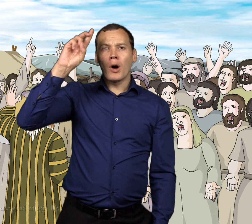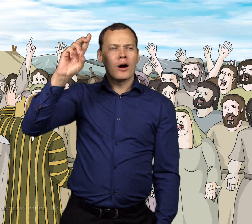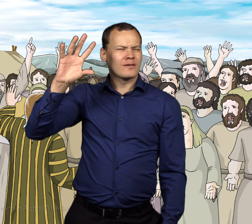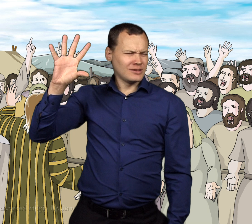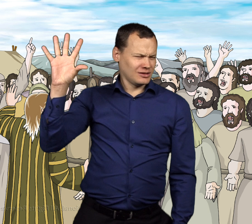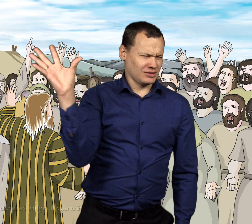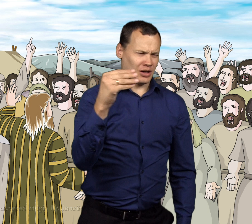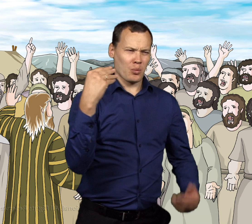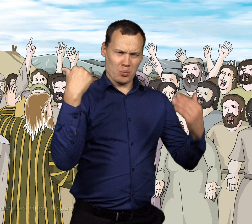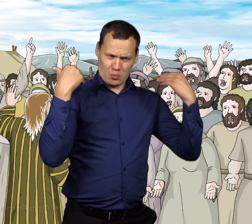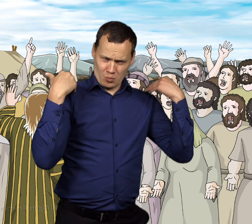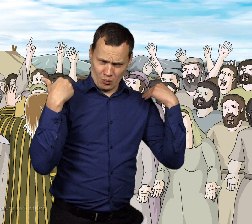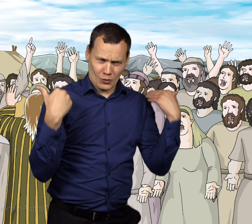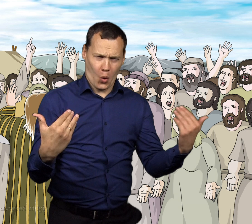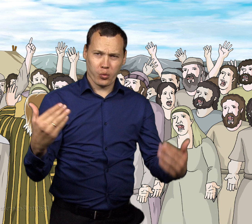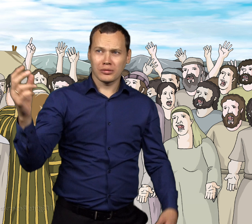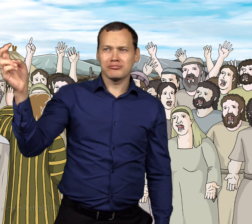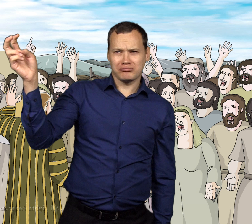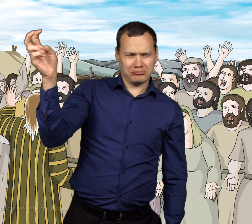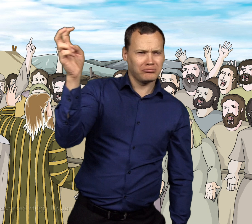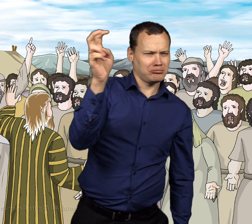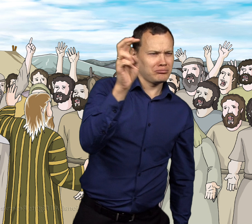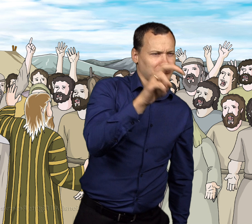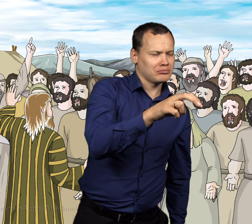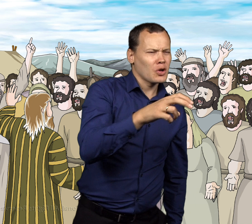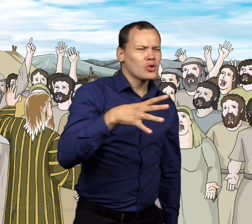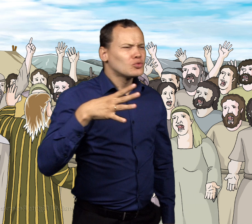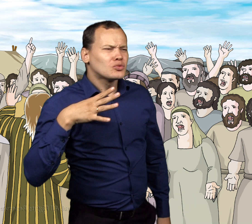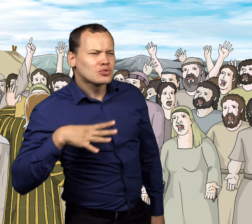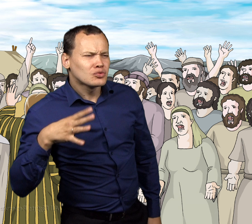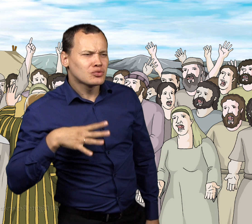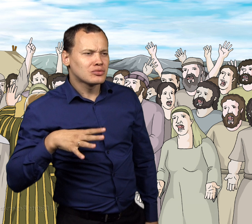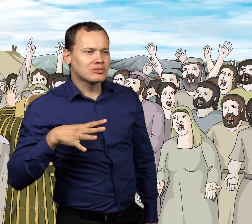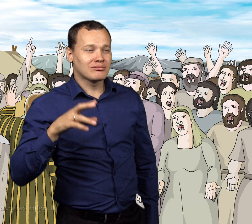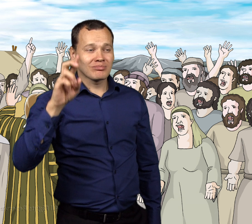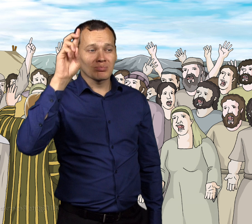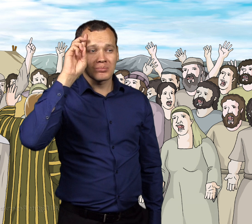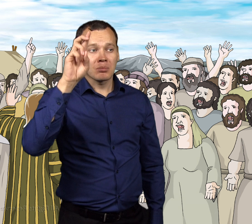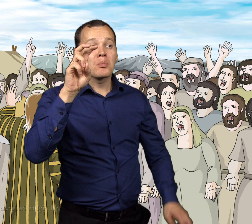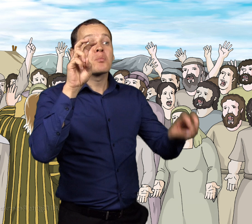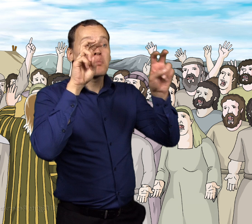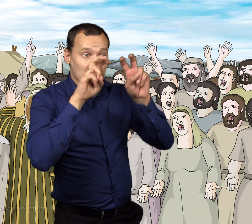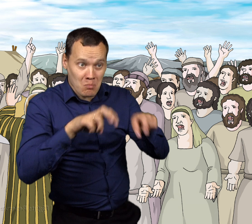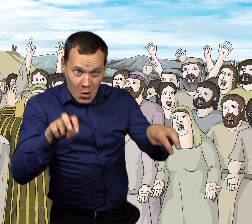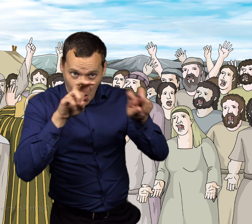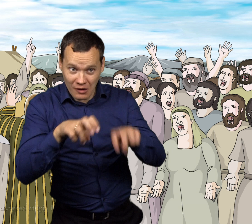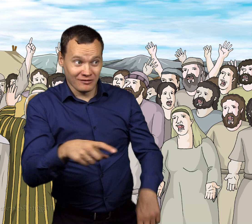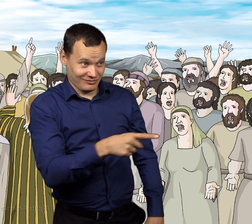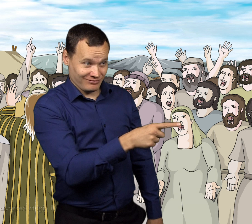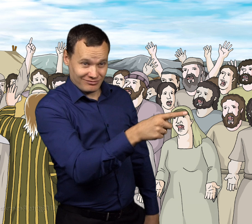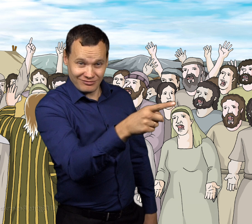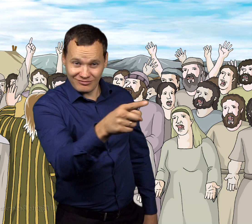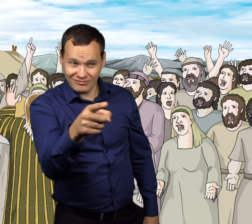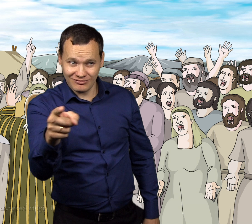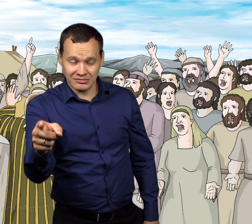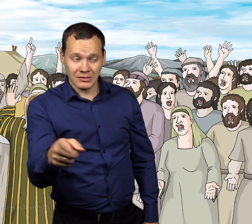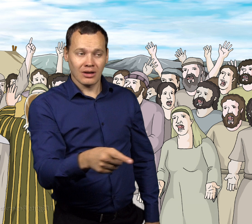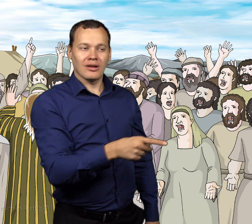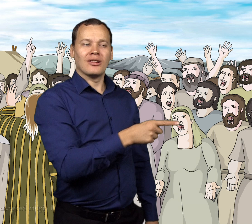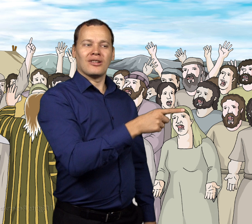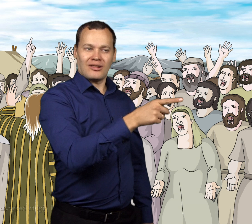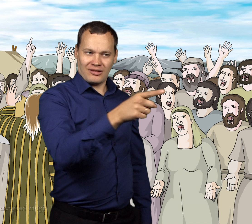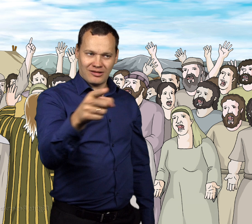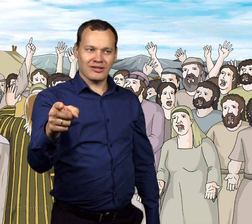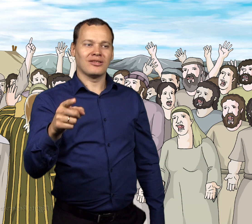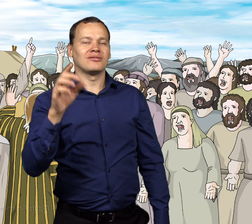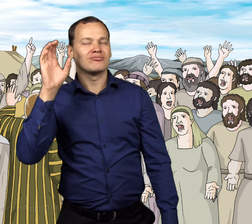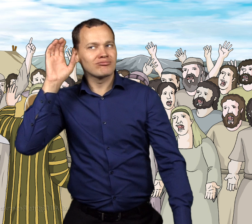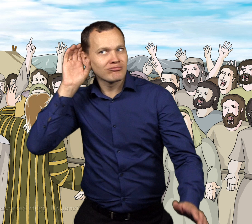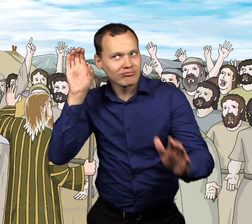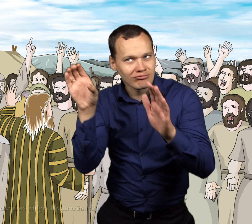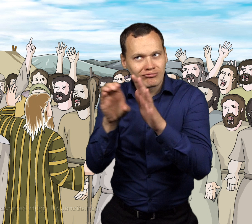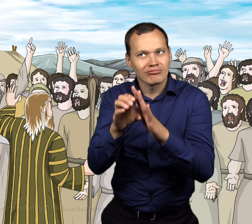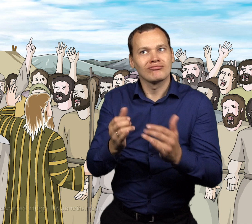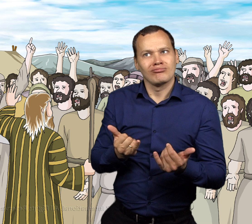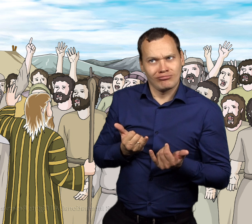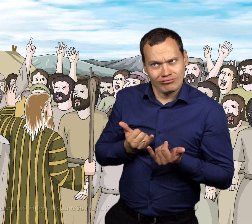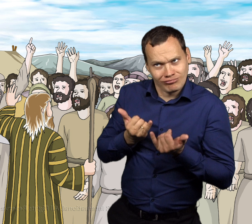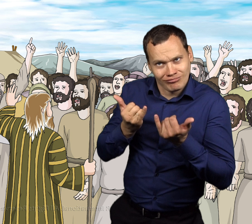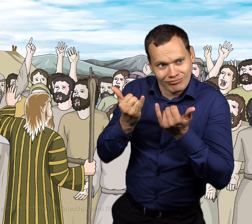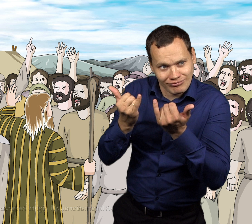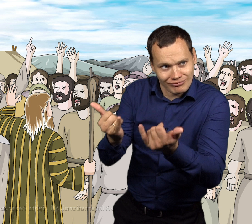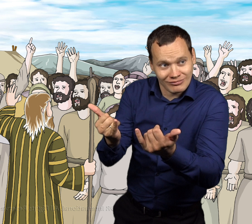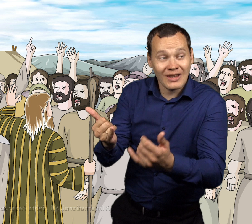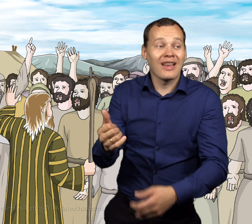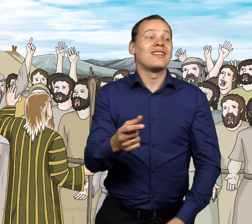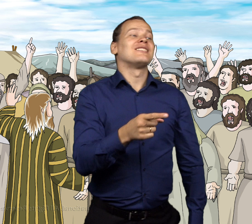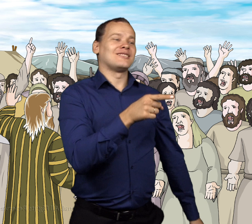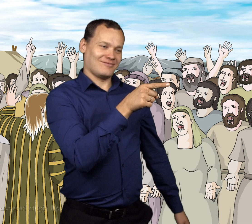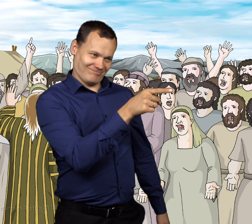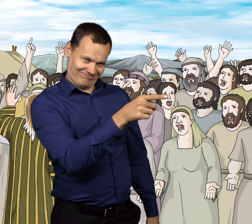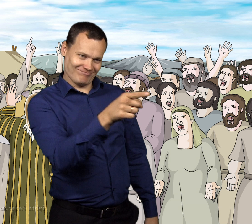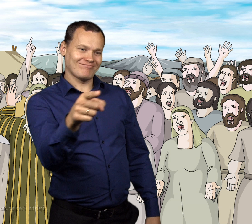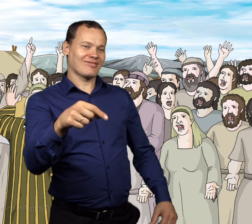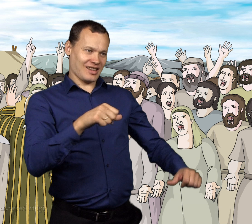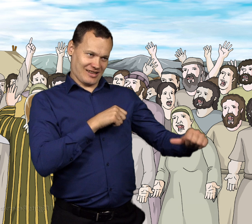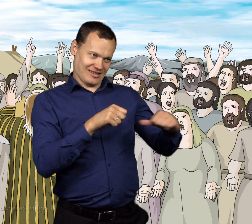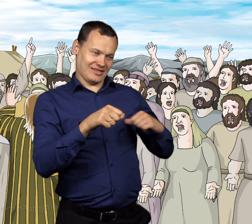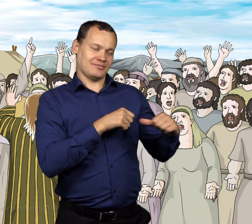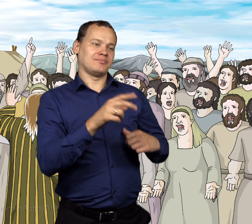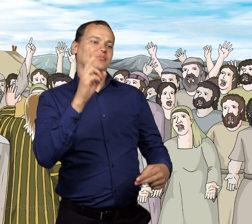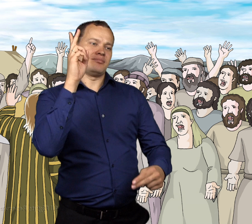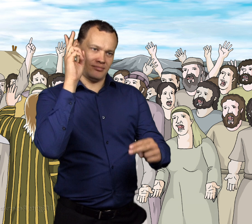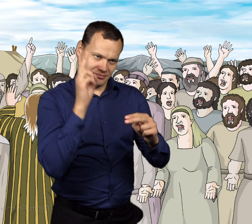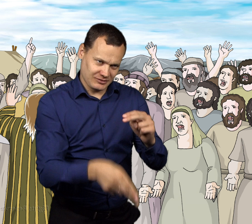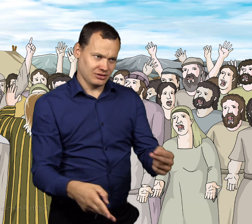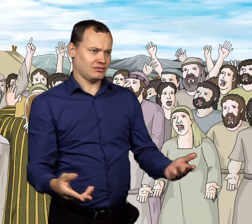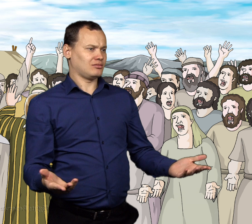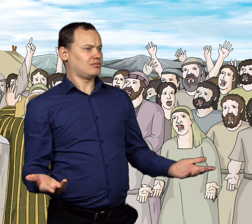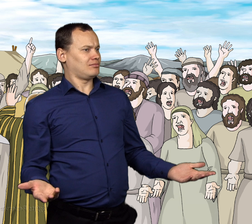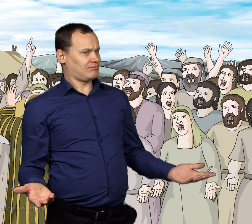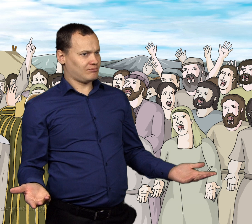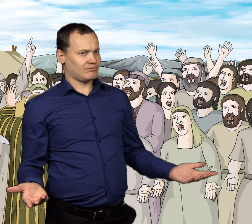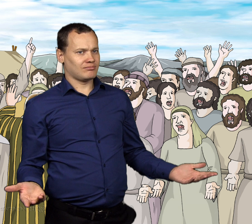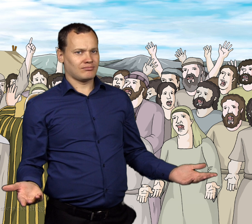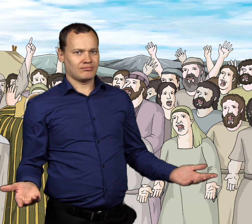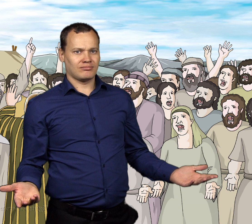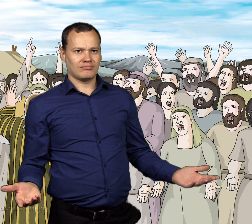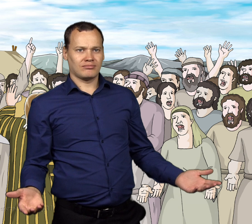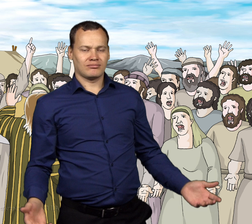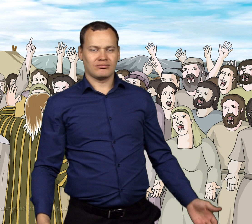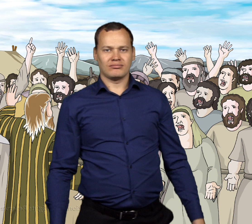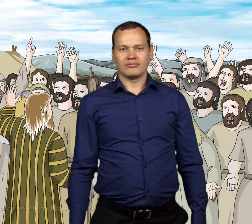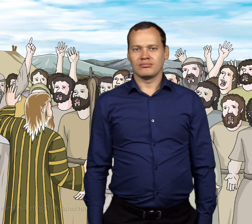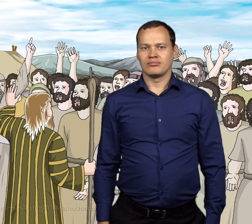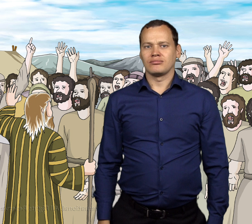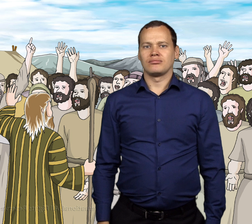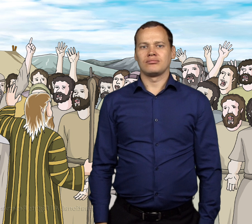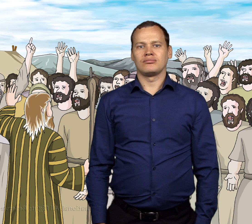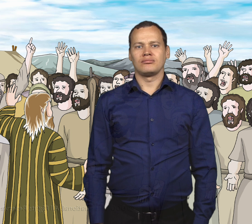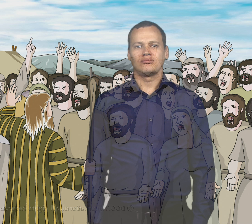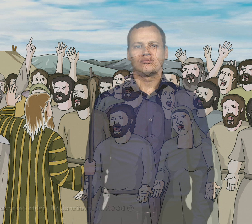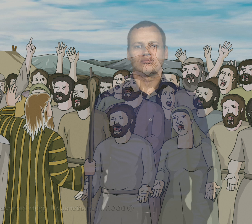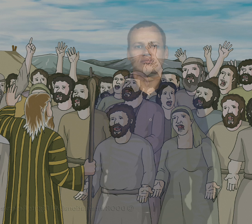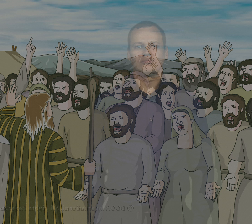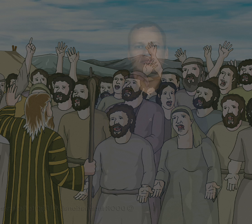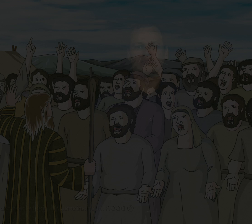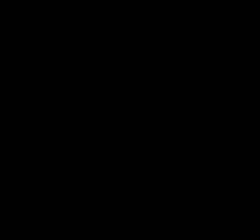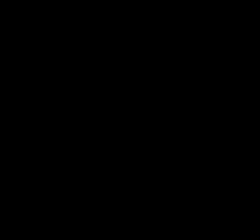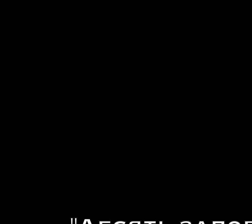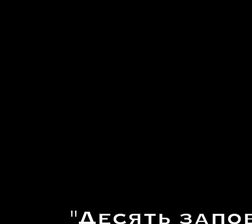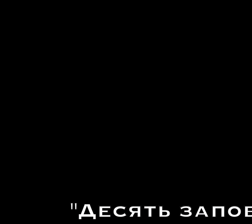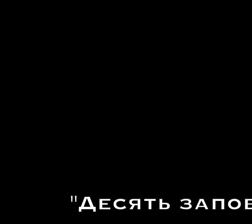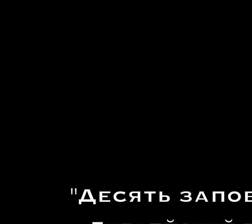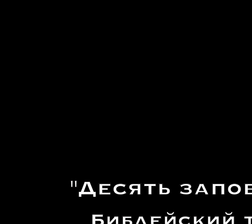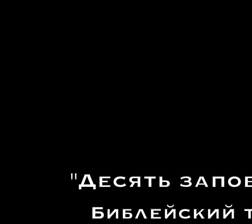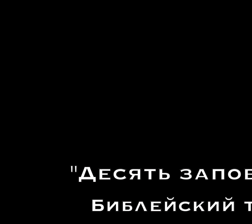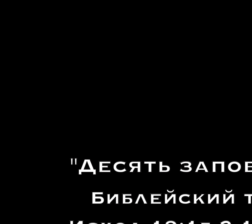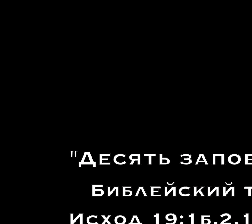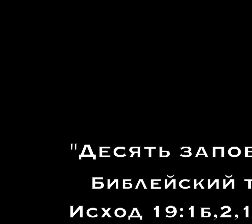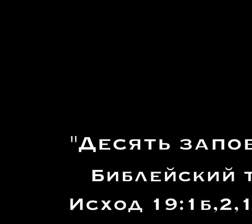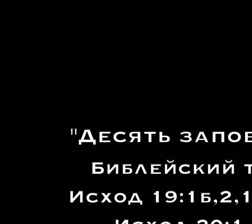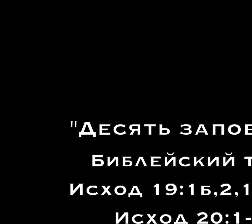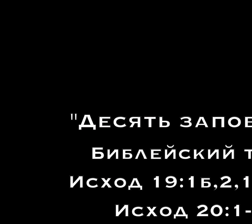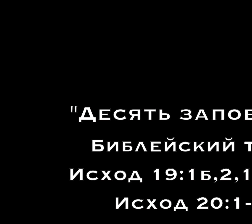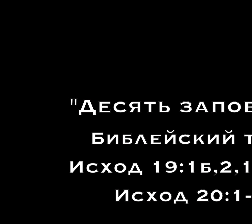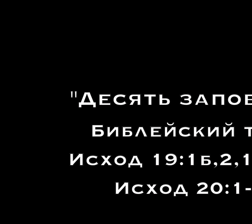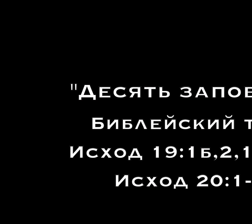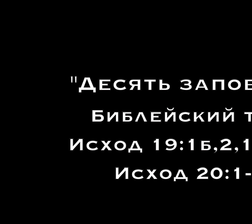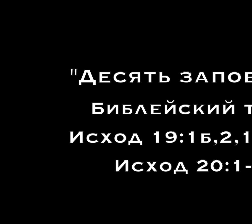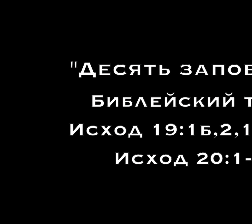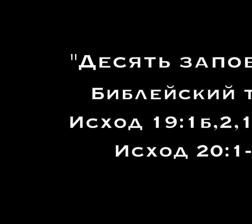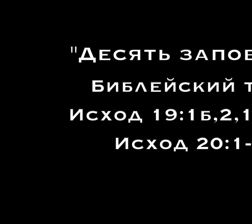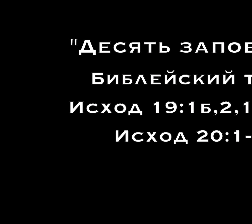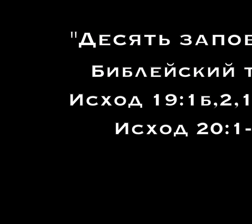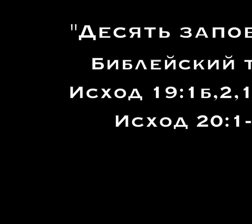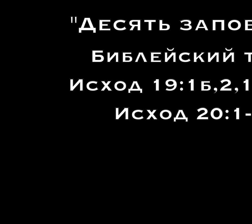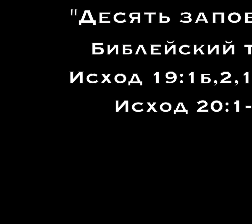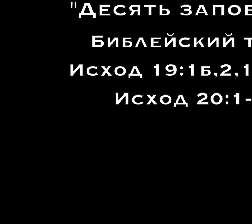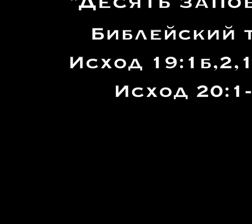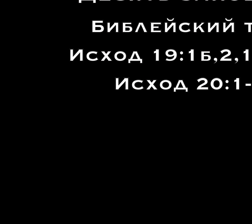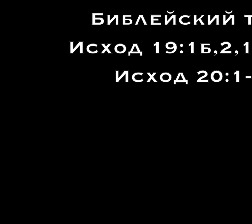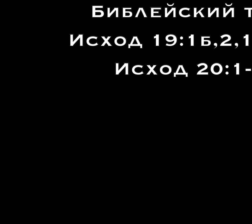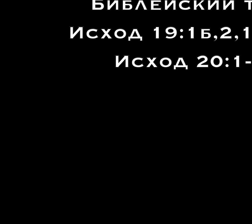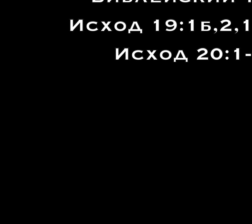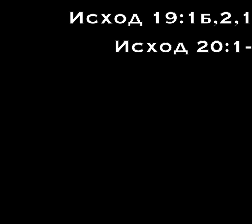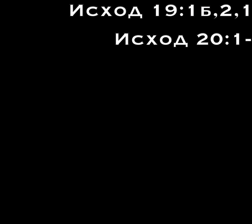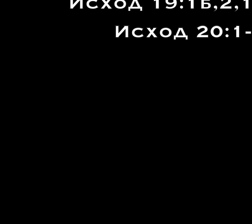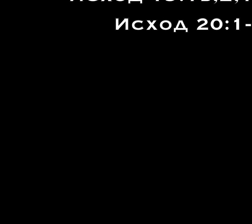“For God has come to test you, so that the fear of Him may be before you, to keep you from sinning.”